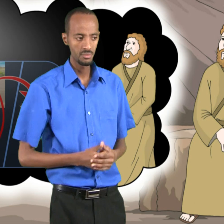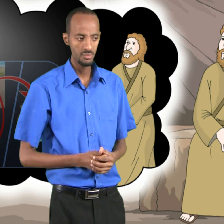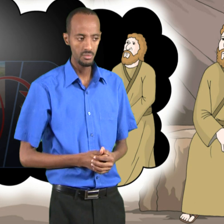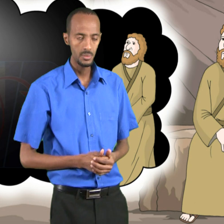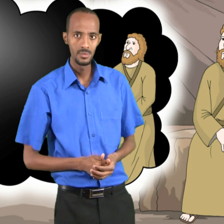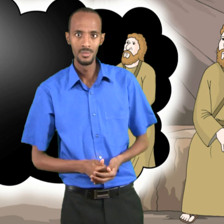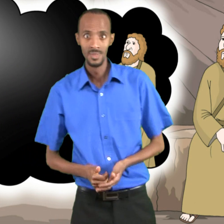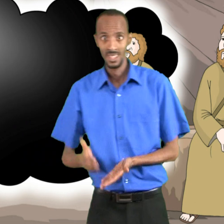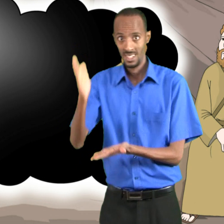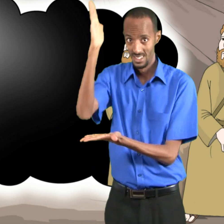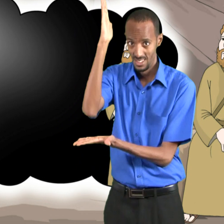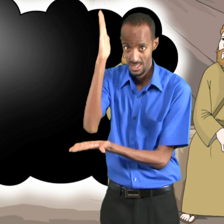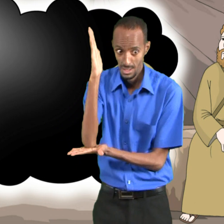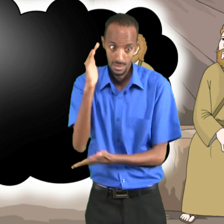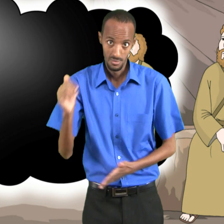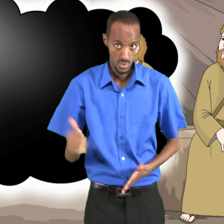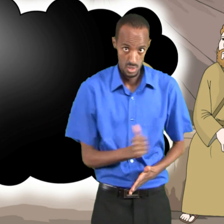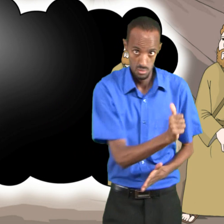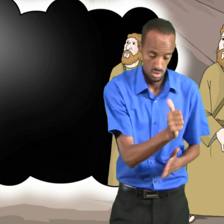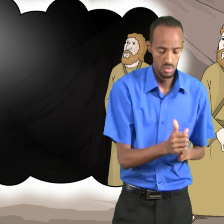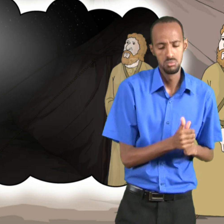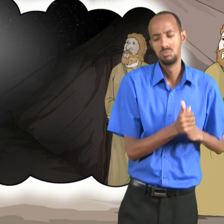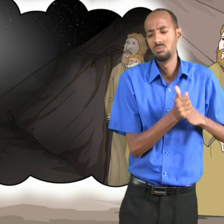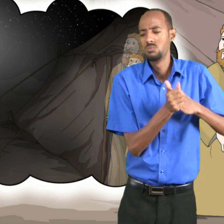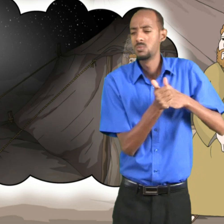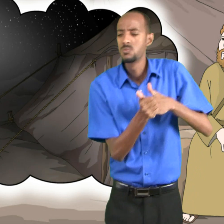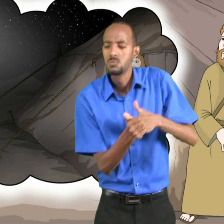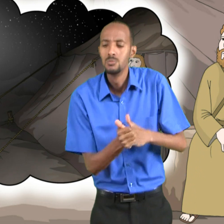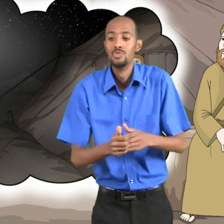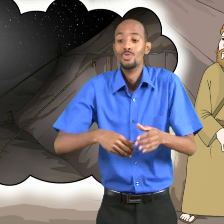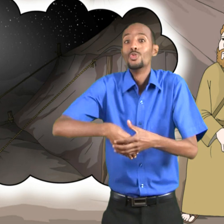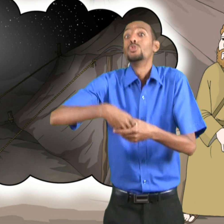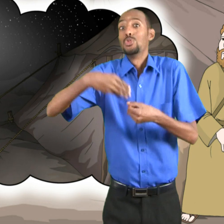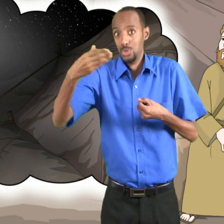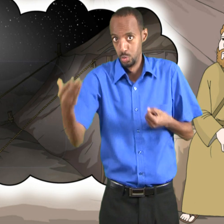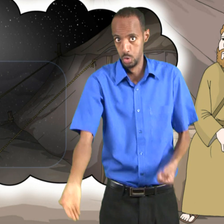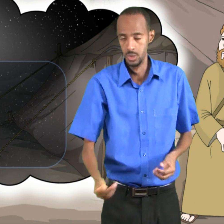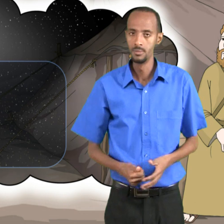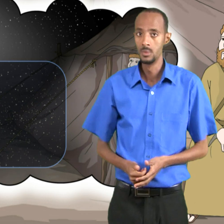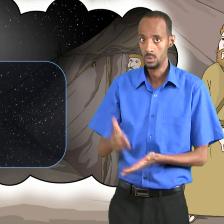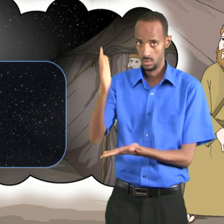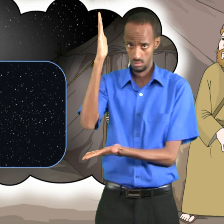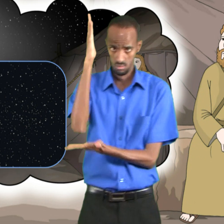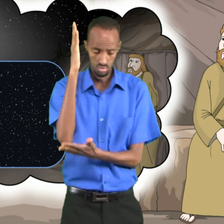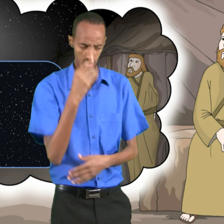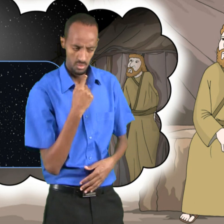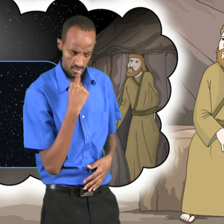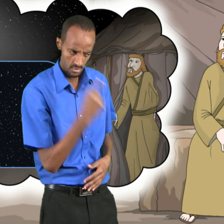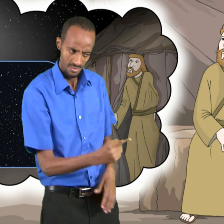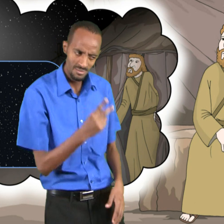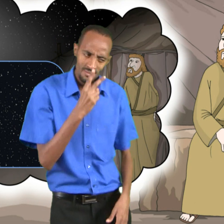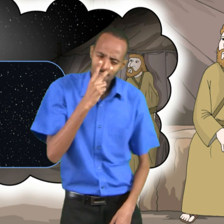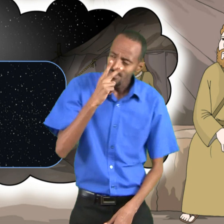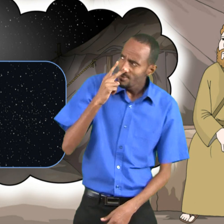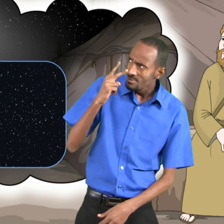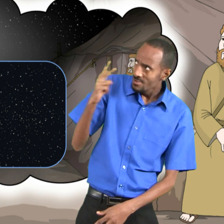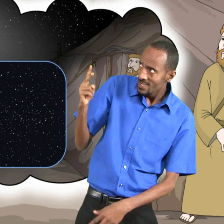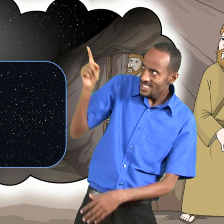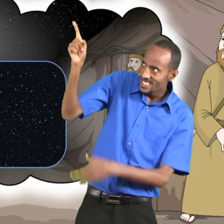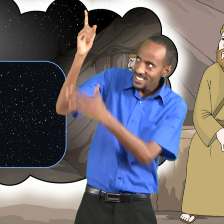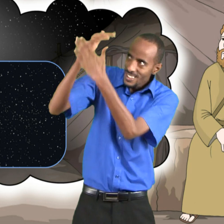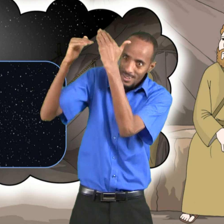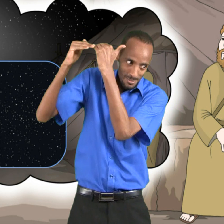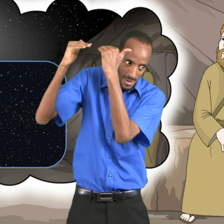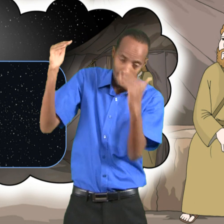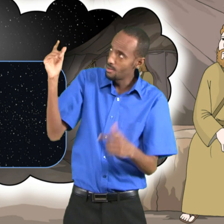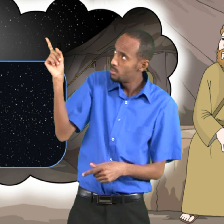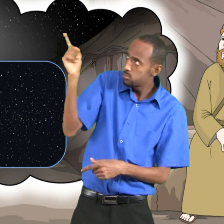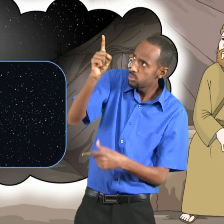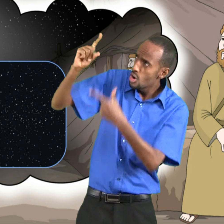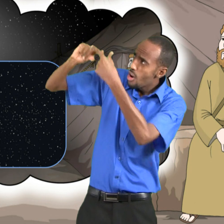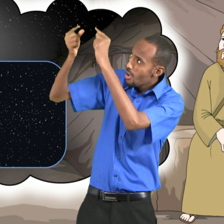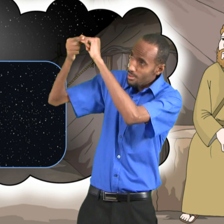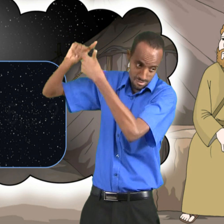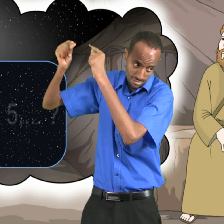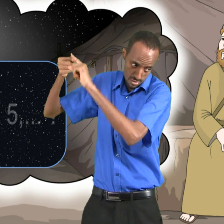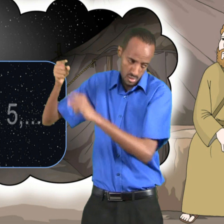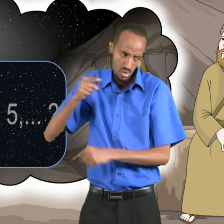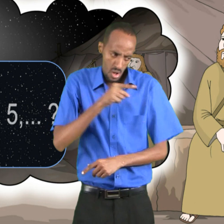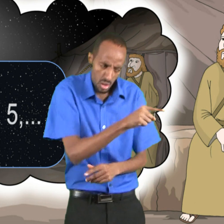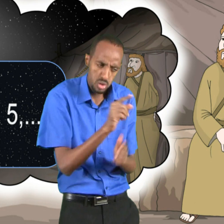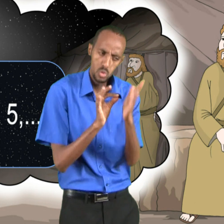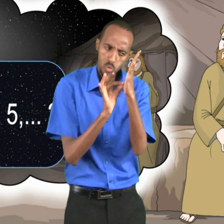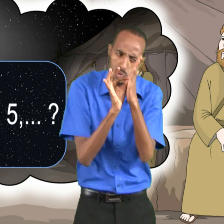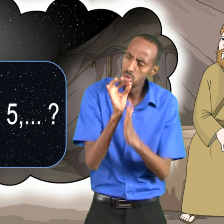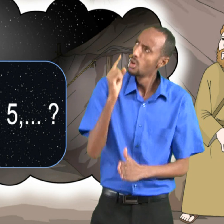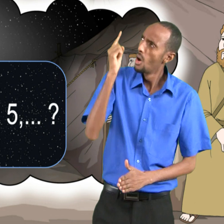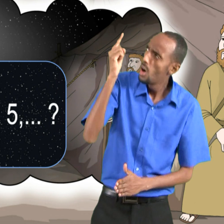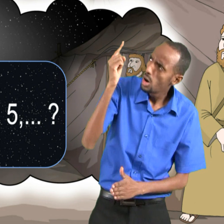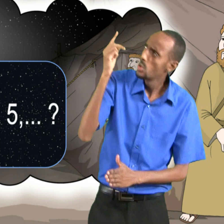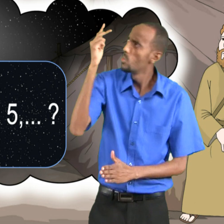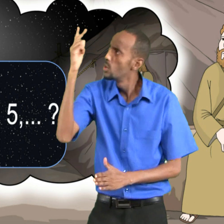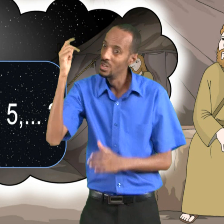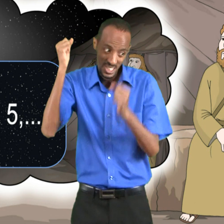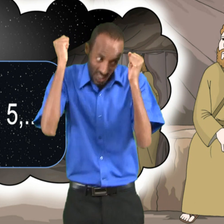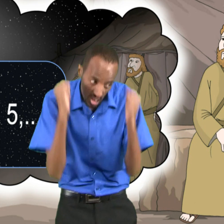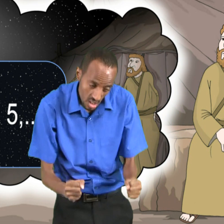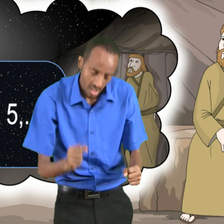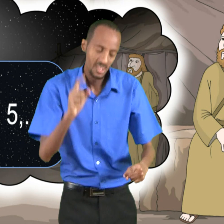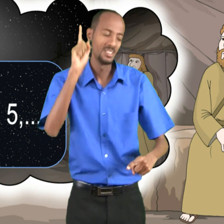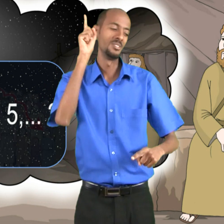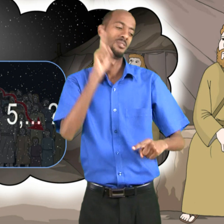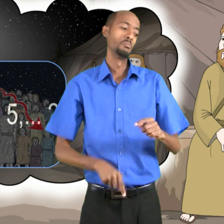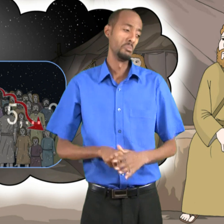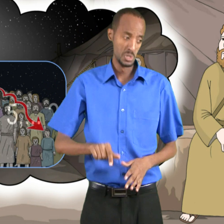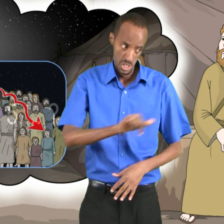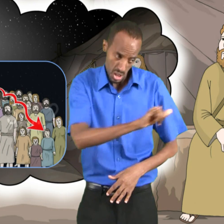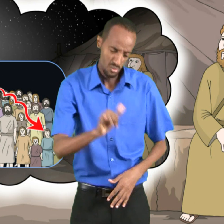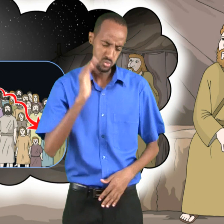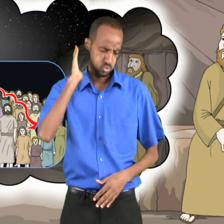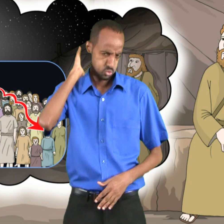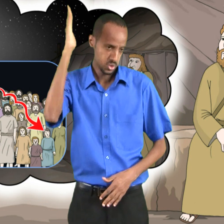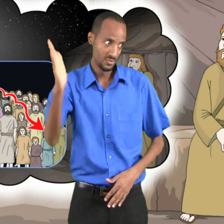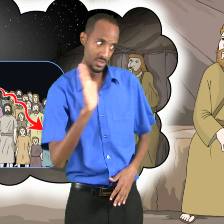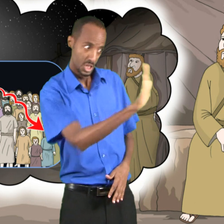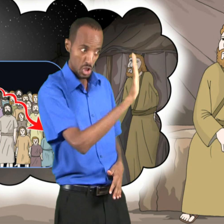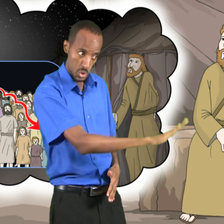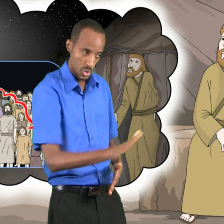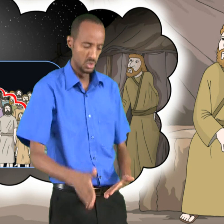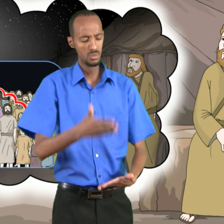And the LORD took him outside and said, “Now look to the heavens and count the stars, if you are able.”